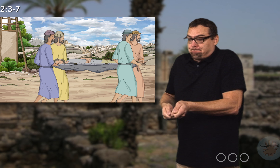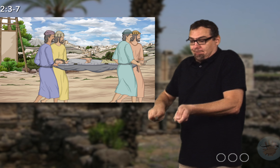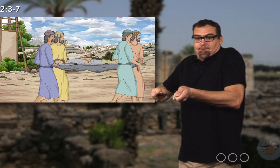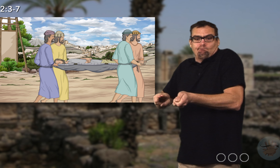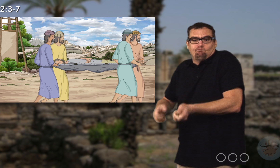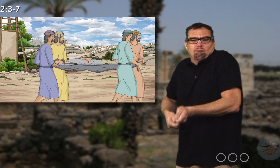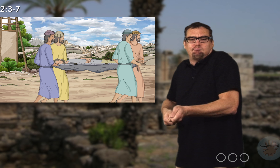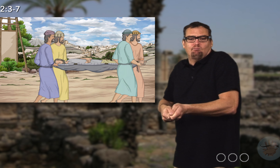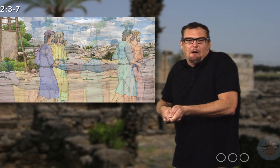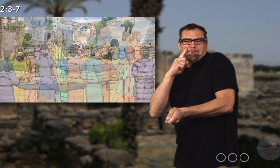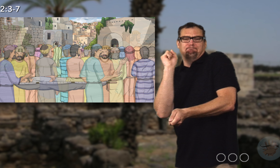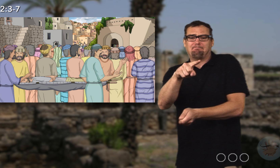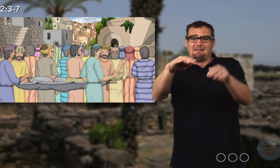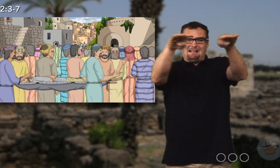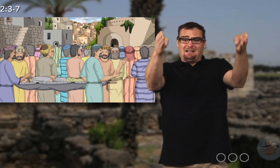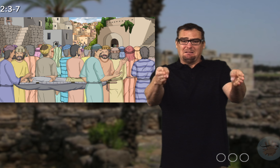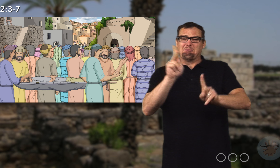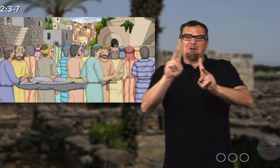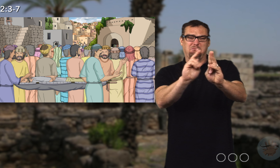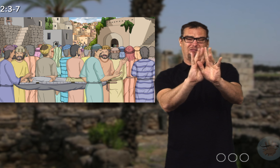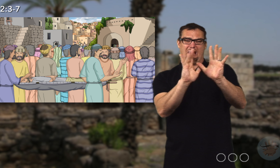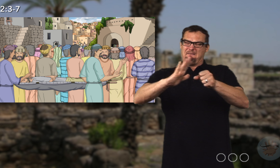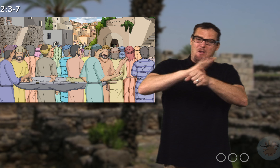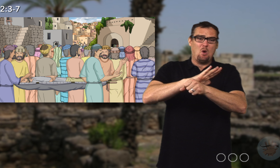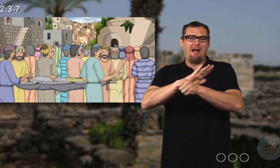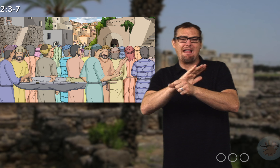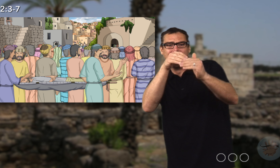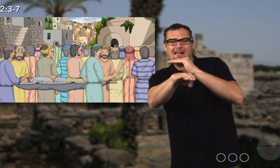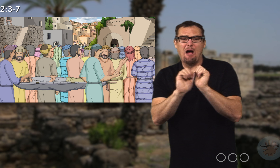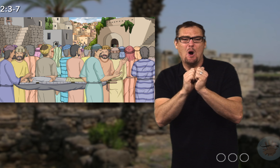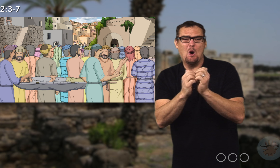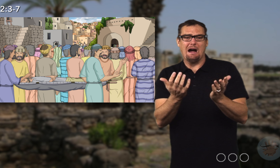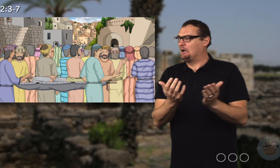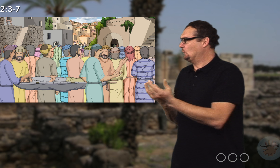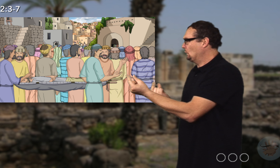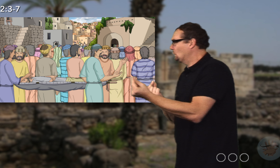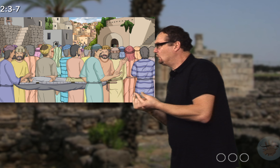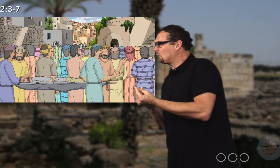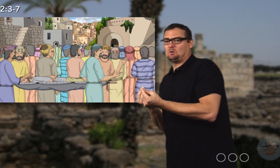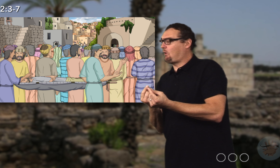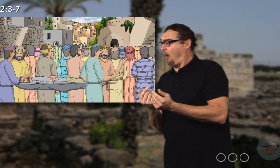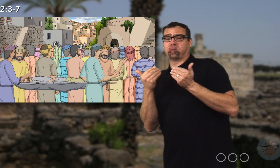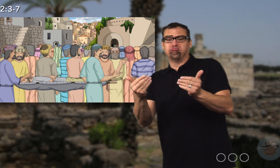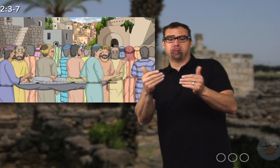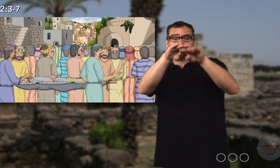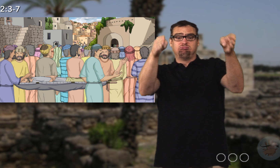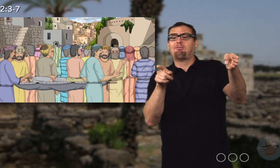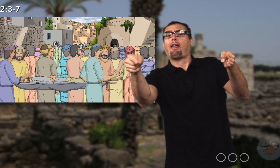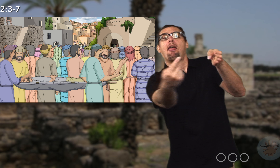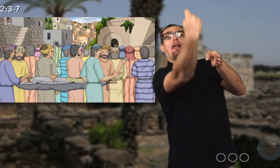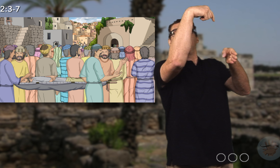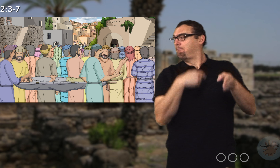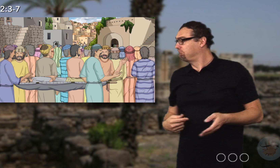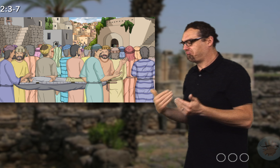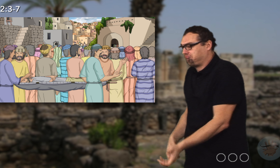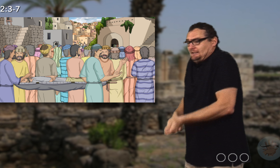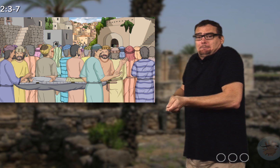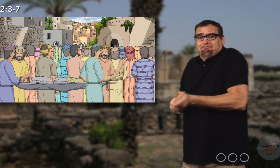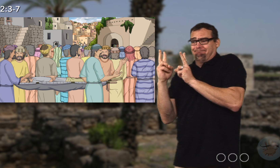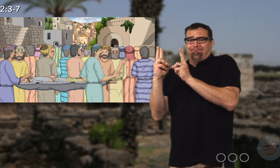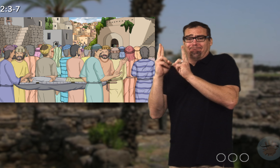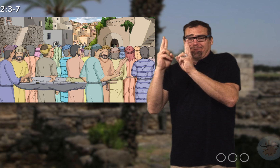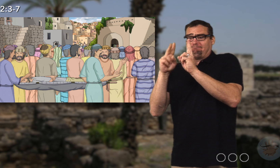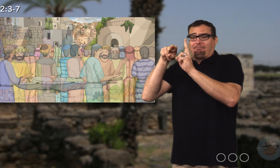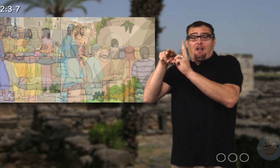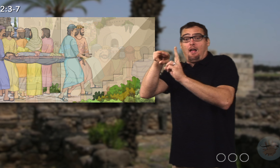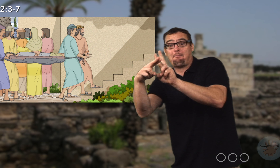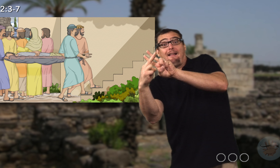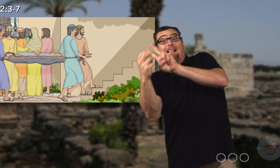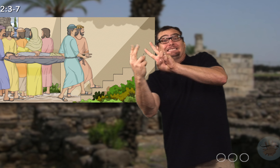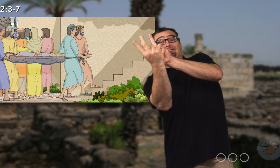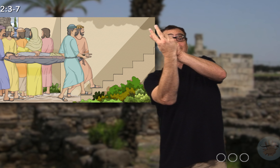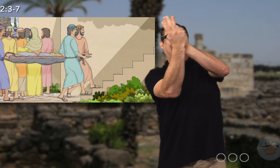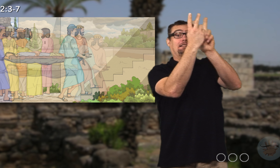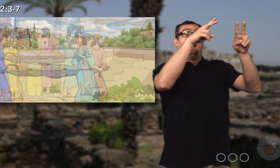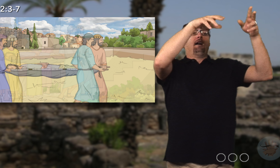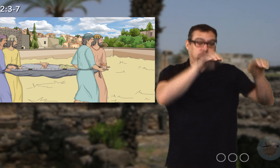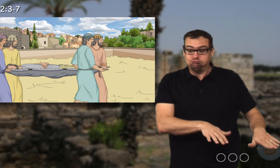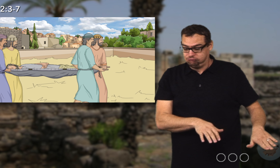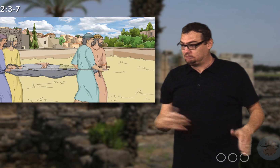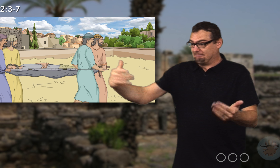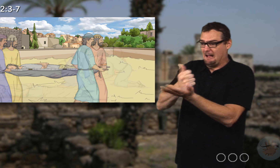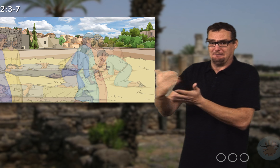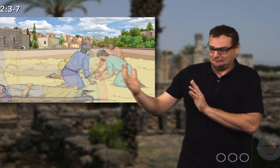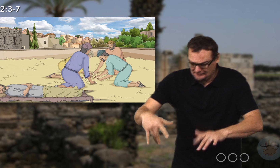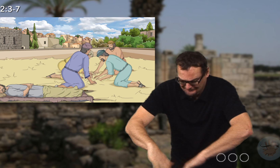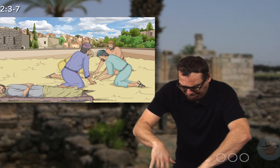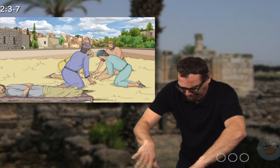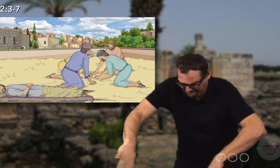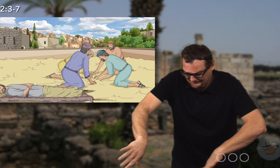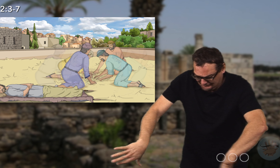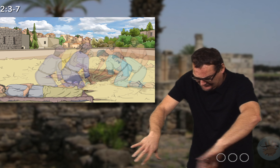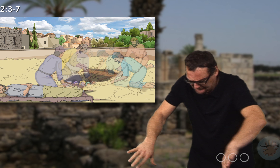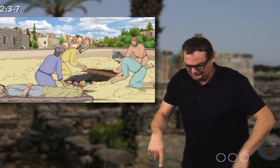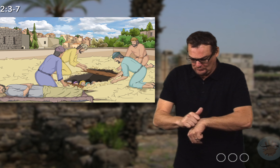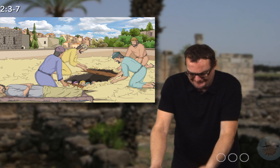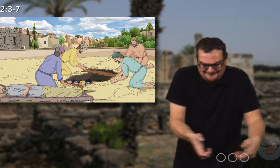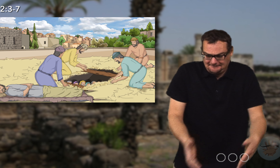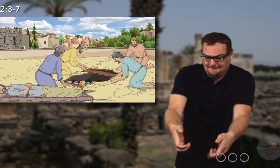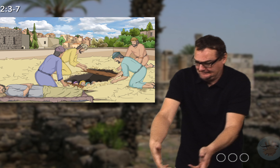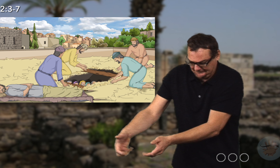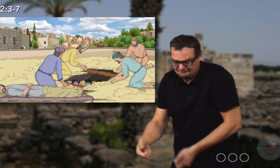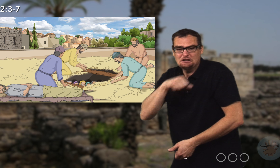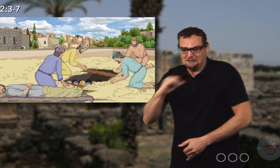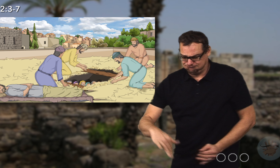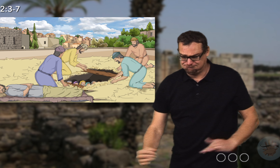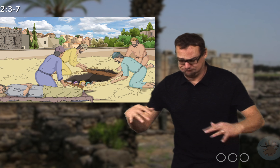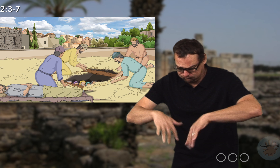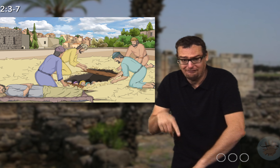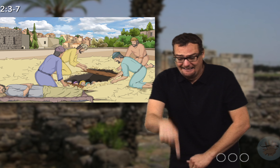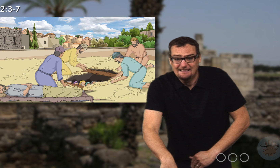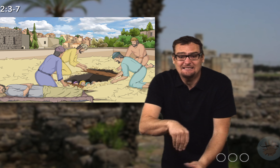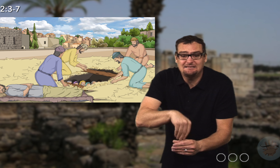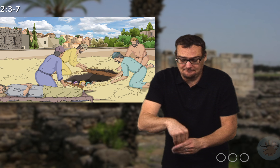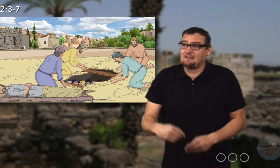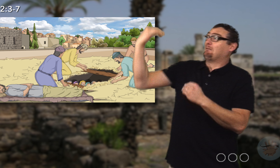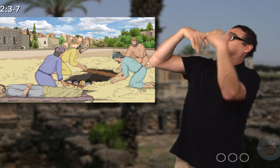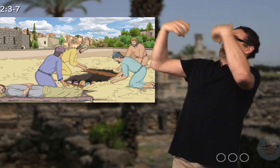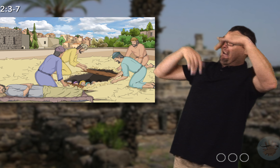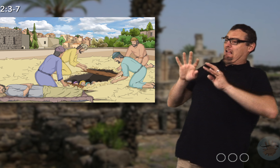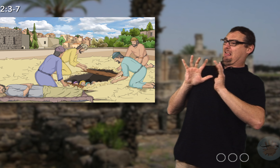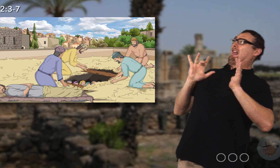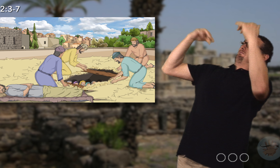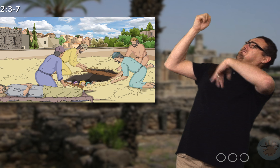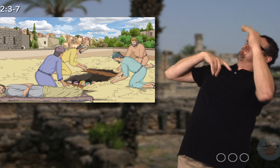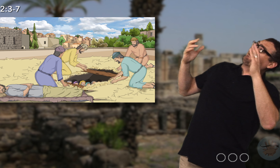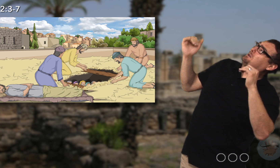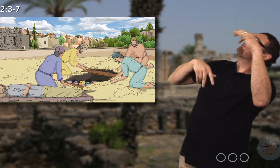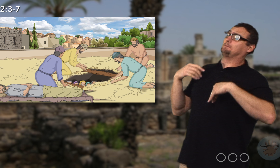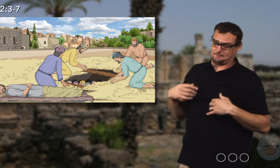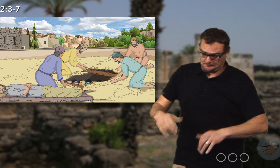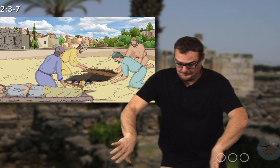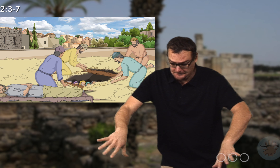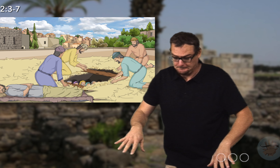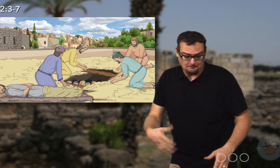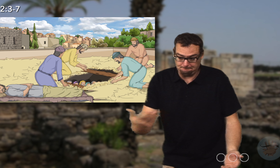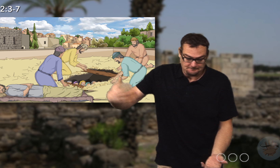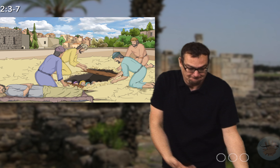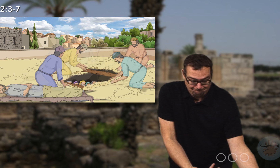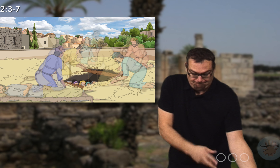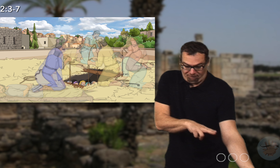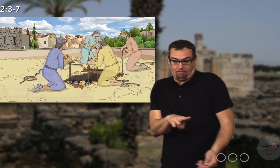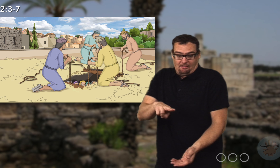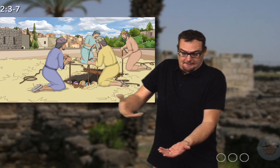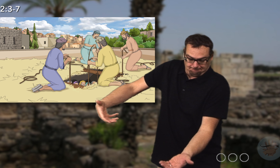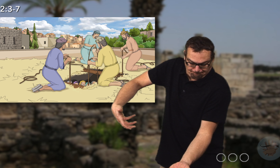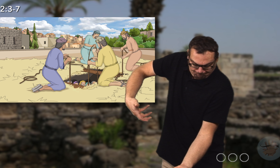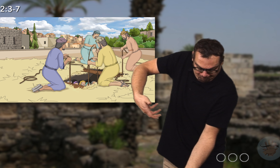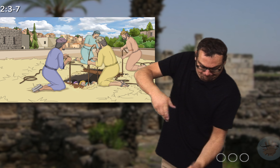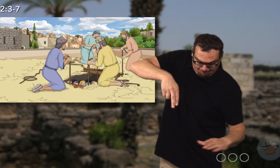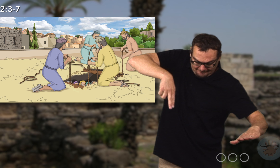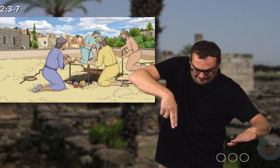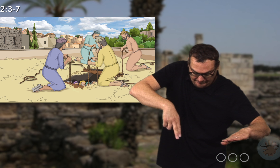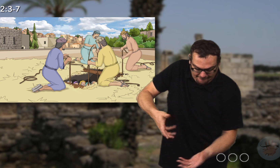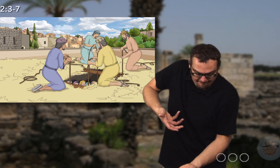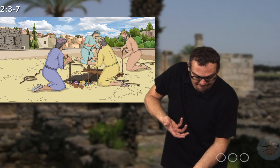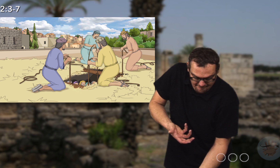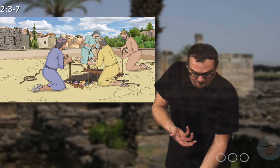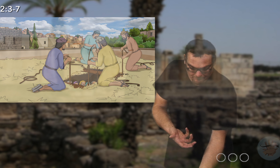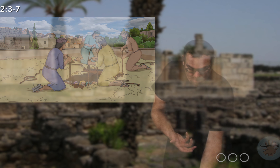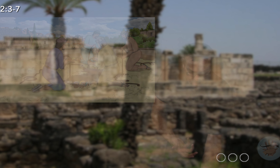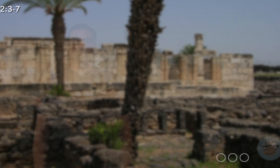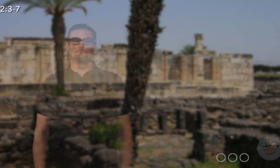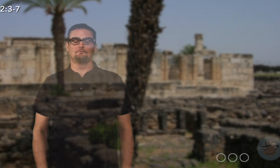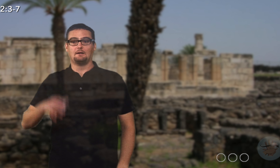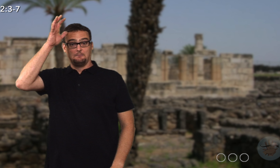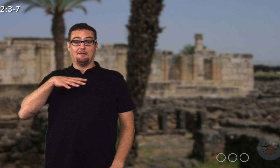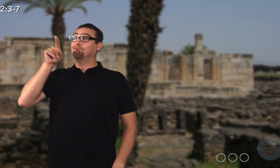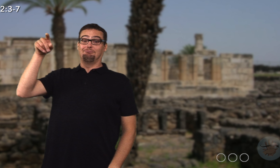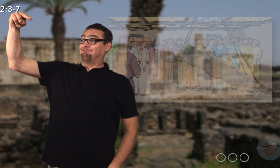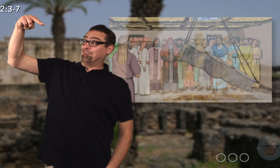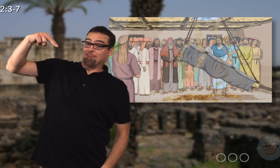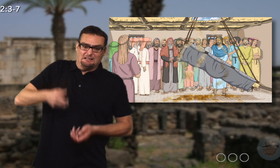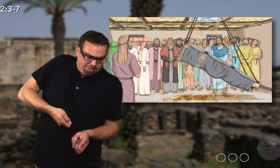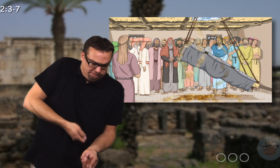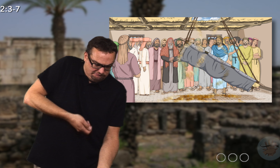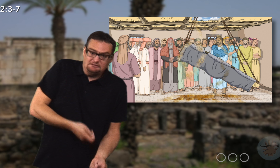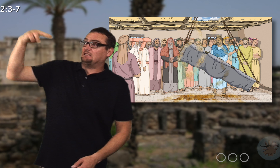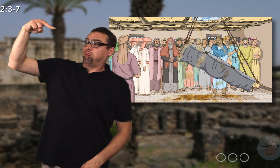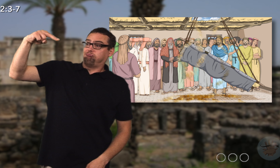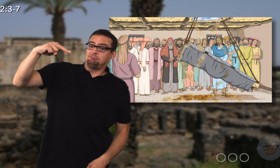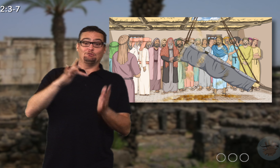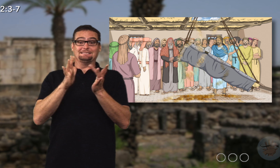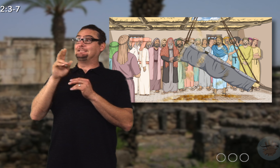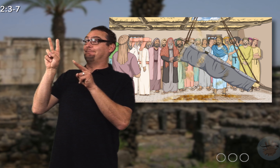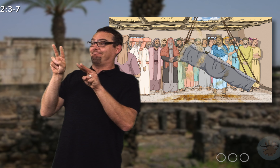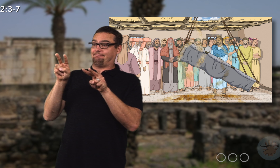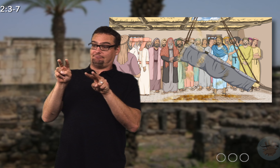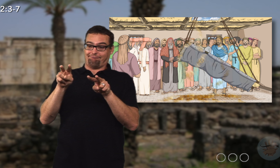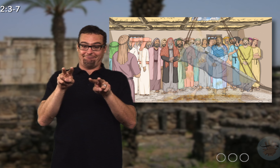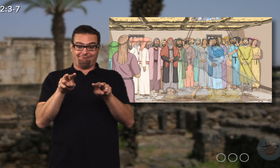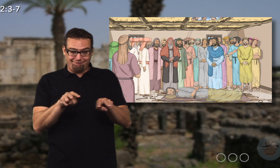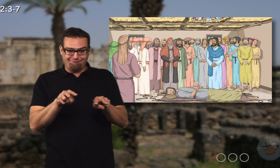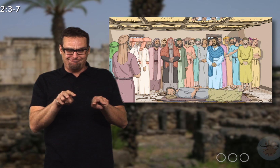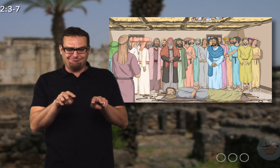Since they were unable to get to Jesus through the crowd, they uncovered the roof above Him, made an opening, and lowered the paralytic on his mat.